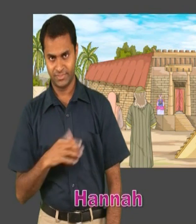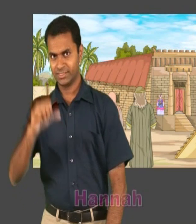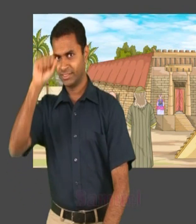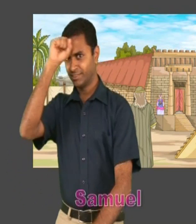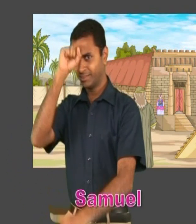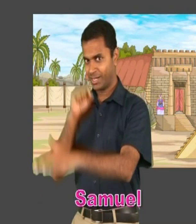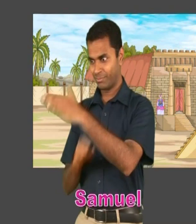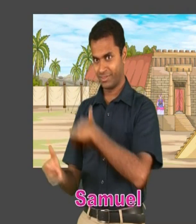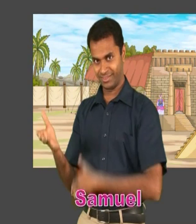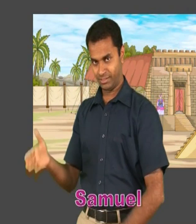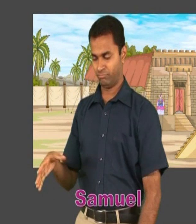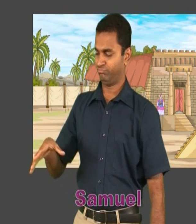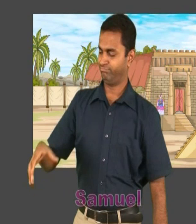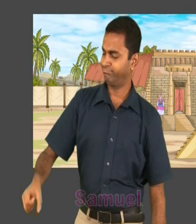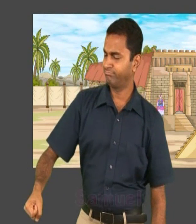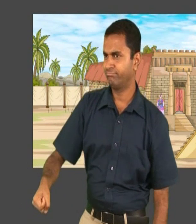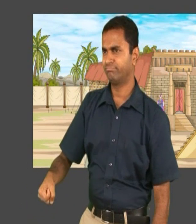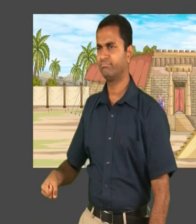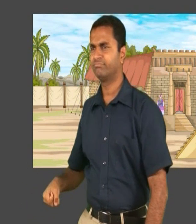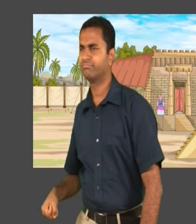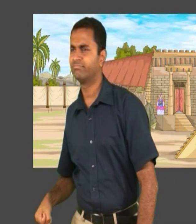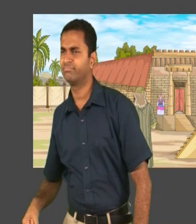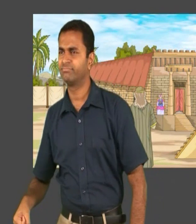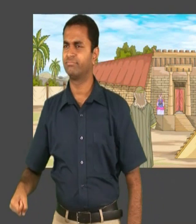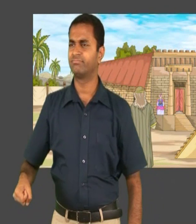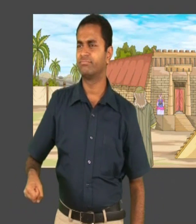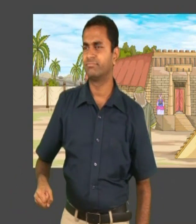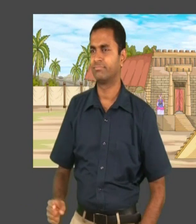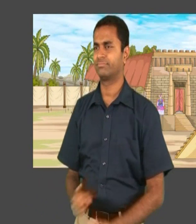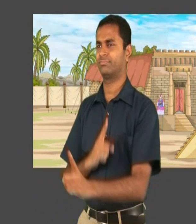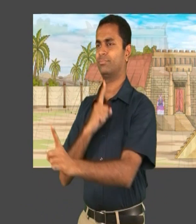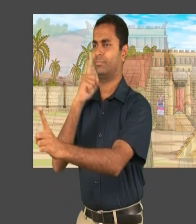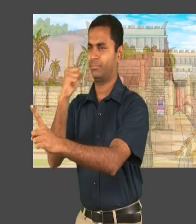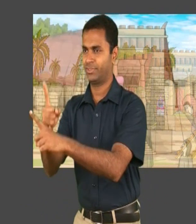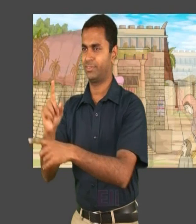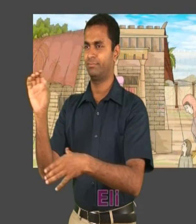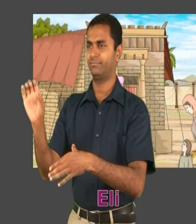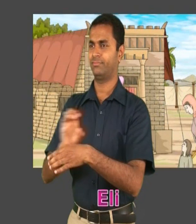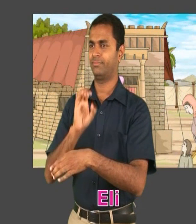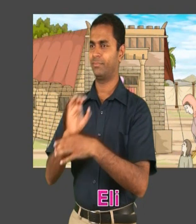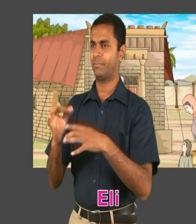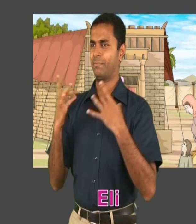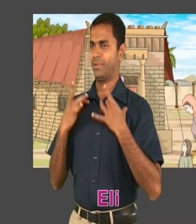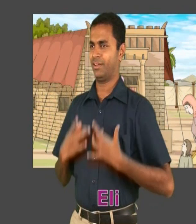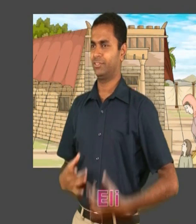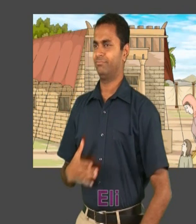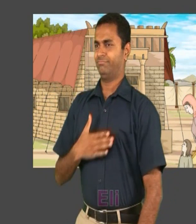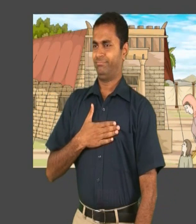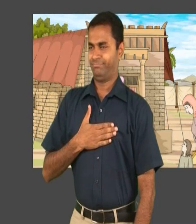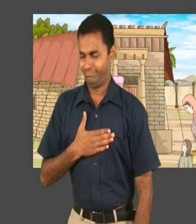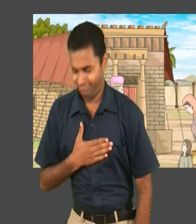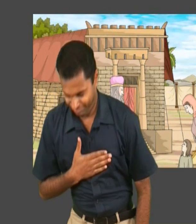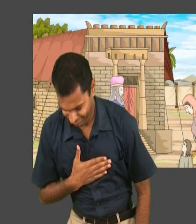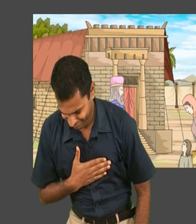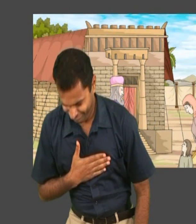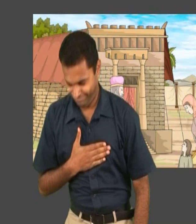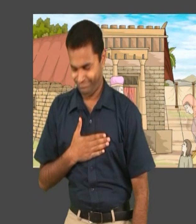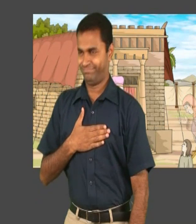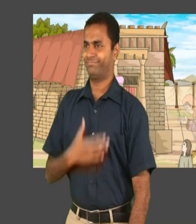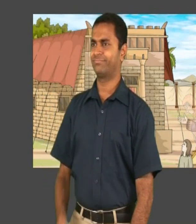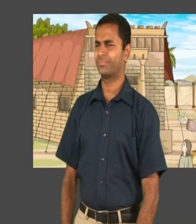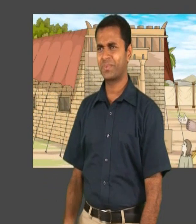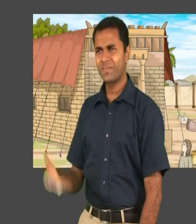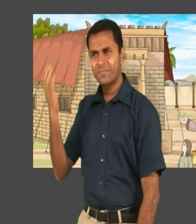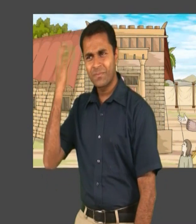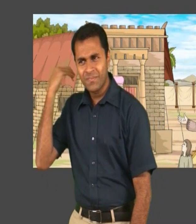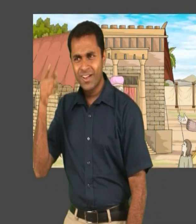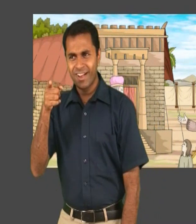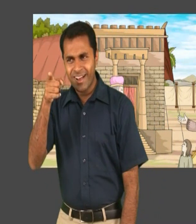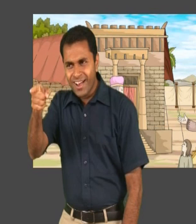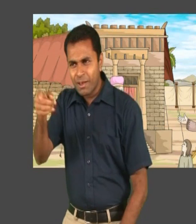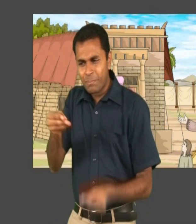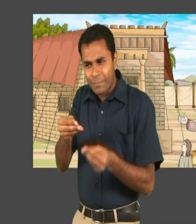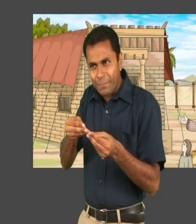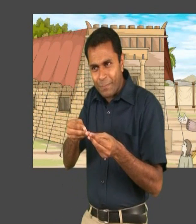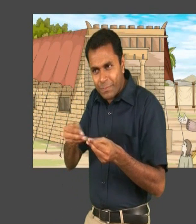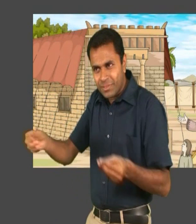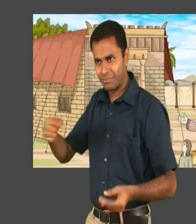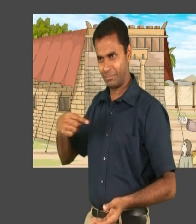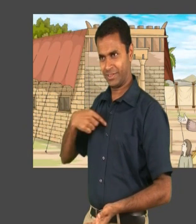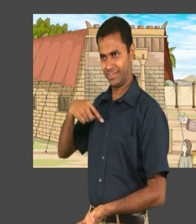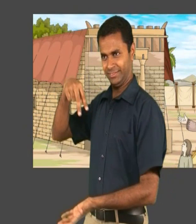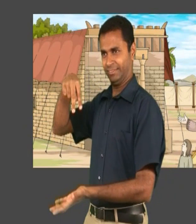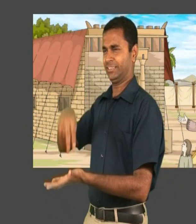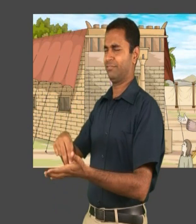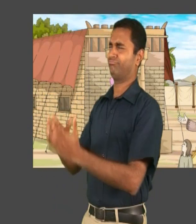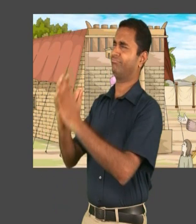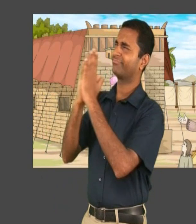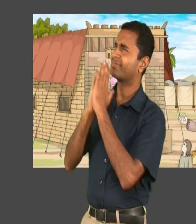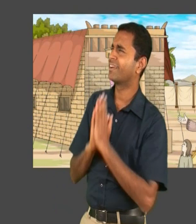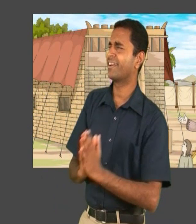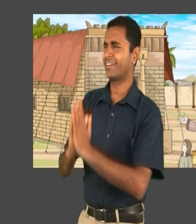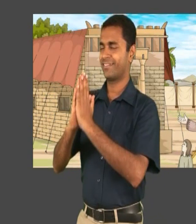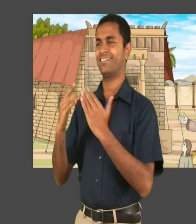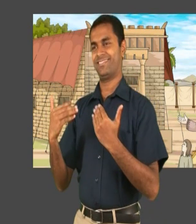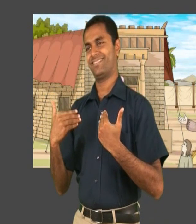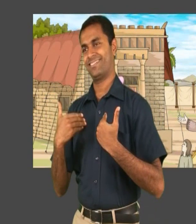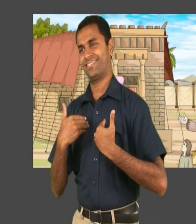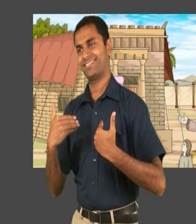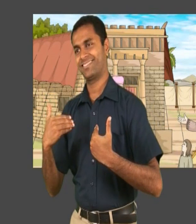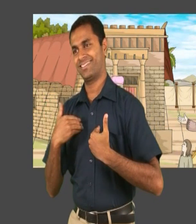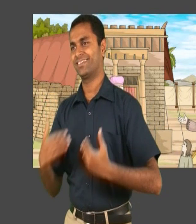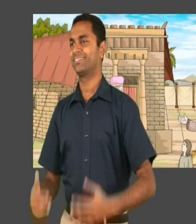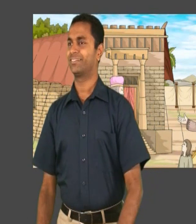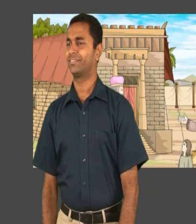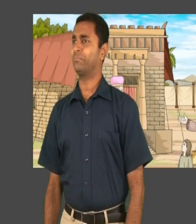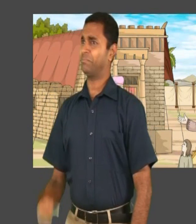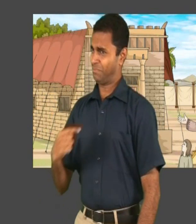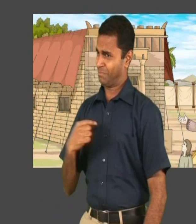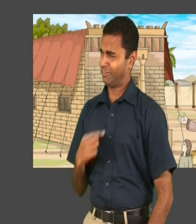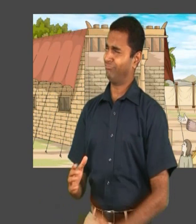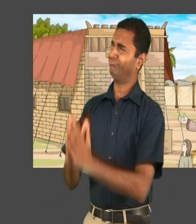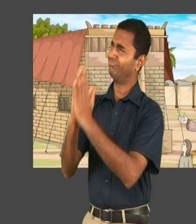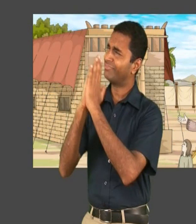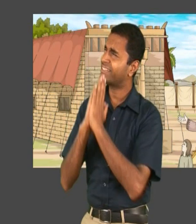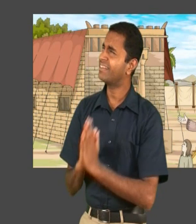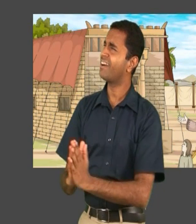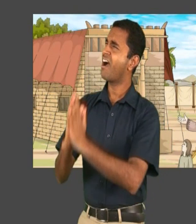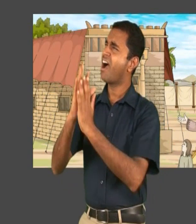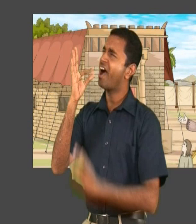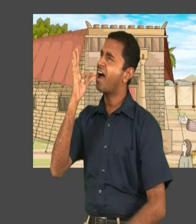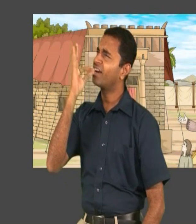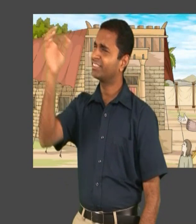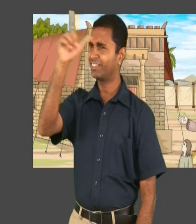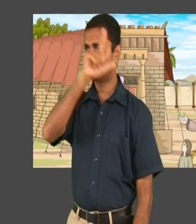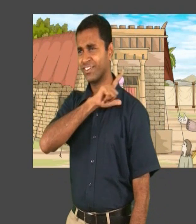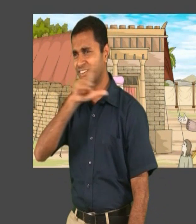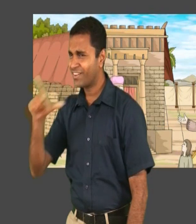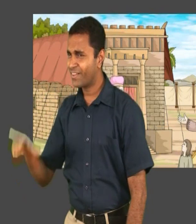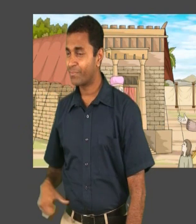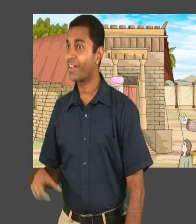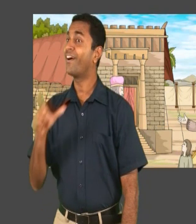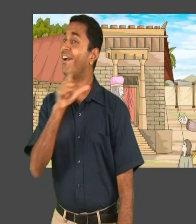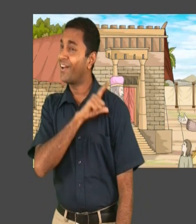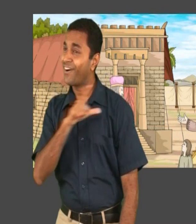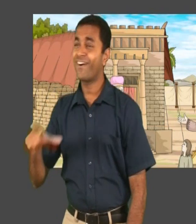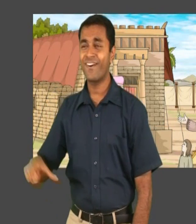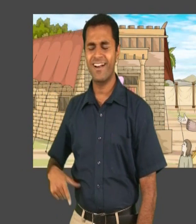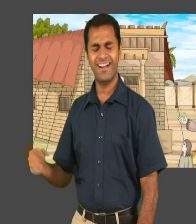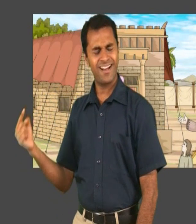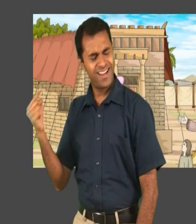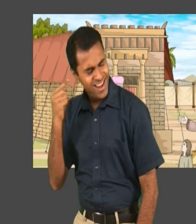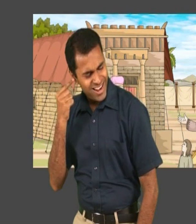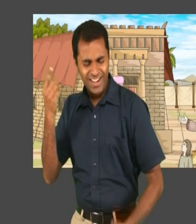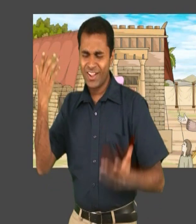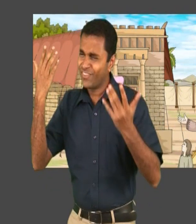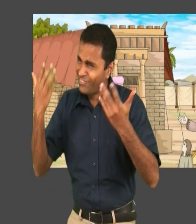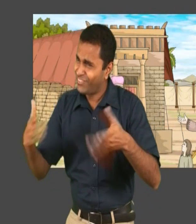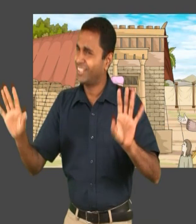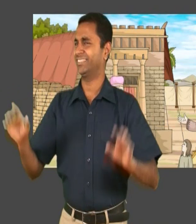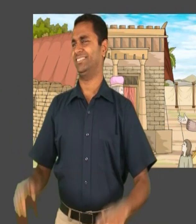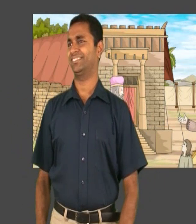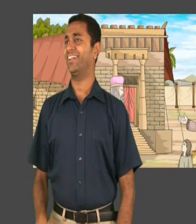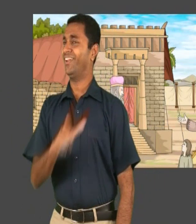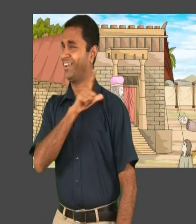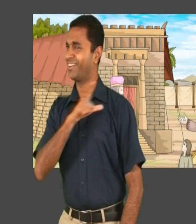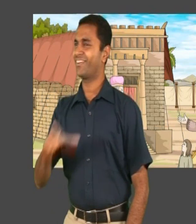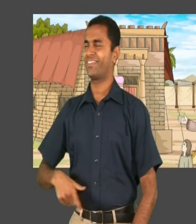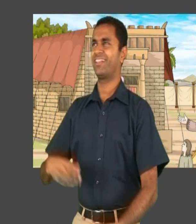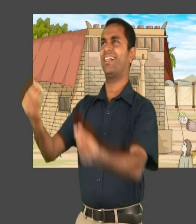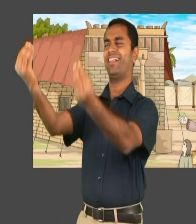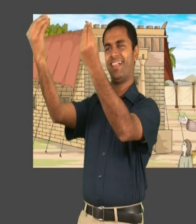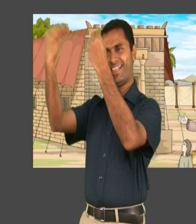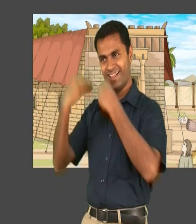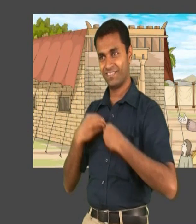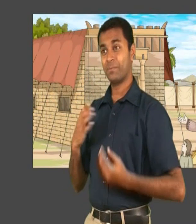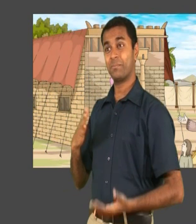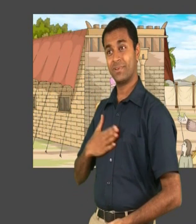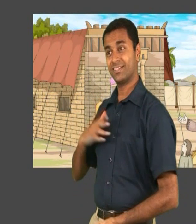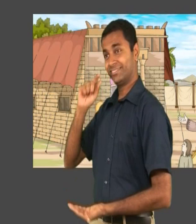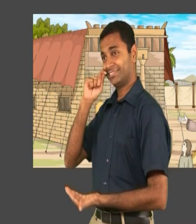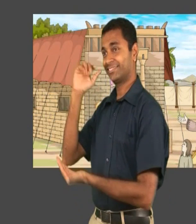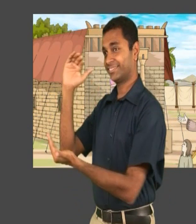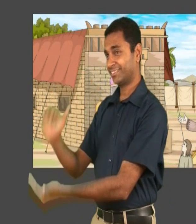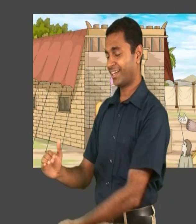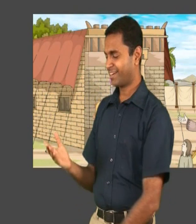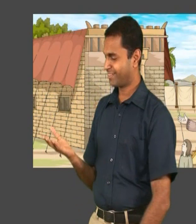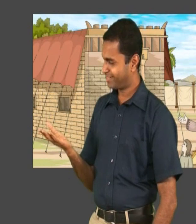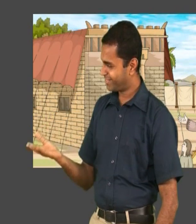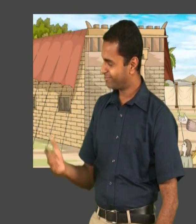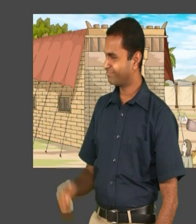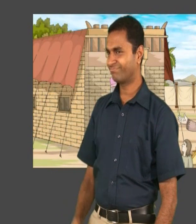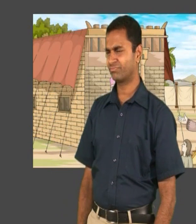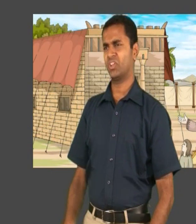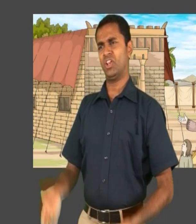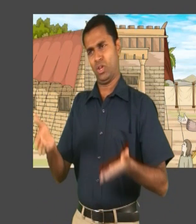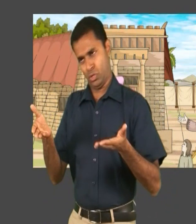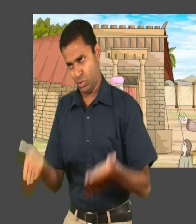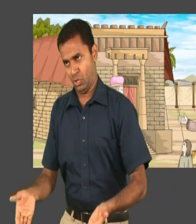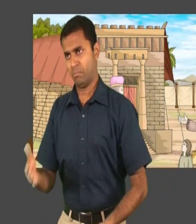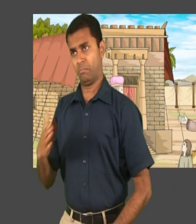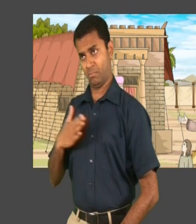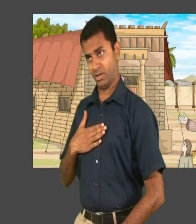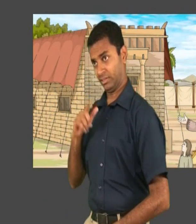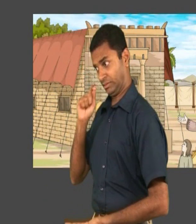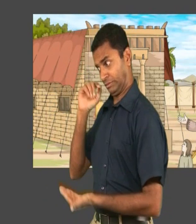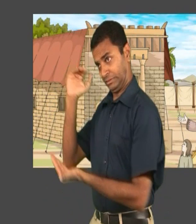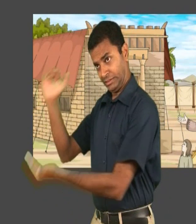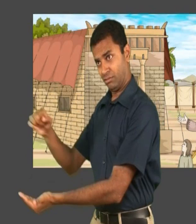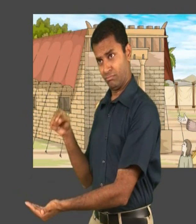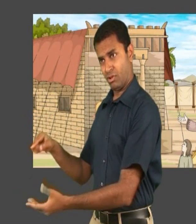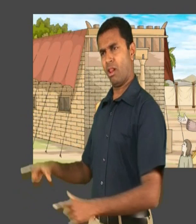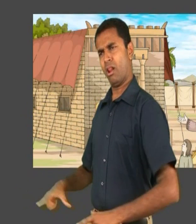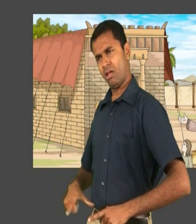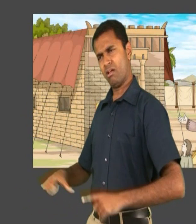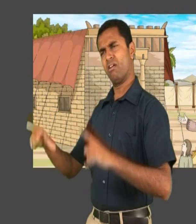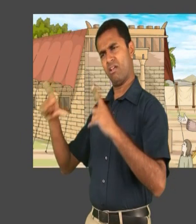“Please, my lord,” said Hannah, “as surely as you live, my lord, I am the woman who stood here beside you praying to the LORD. I prayed for this boy, and since the LORD has granted me what I asked of Him, I now dedicate the boy to the LORD.